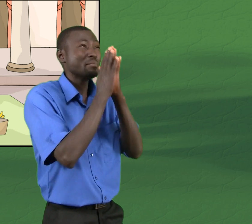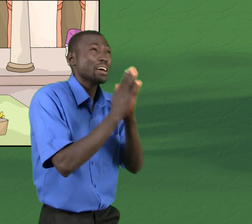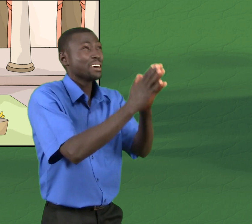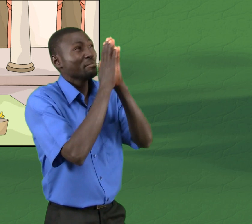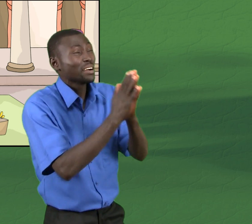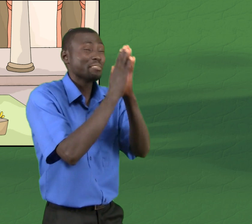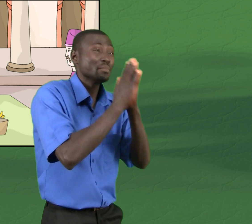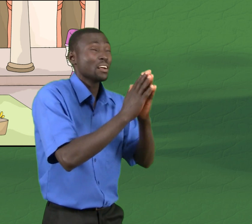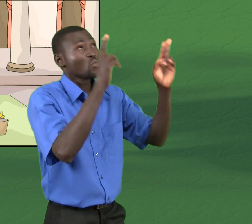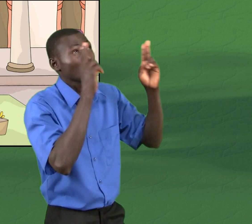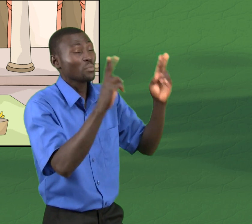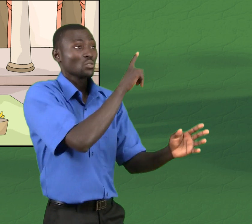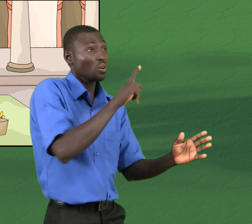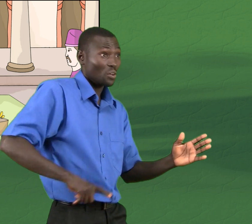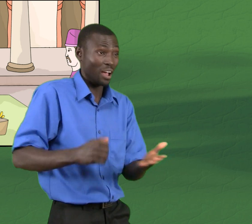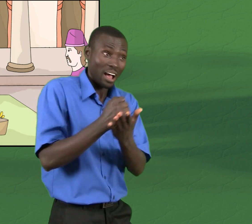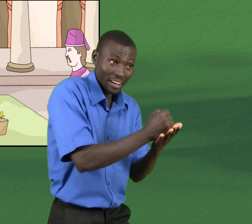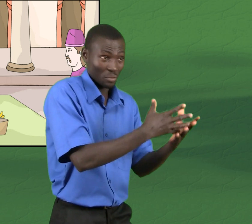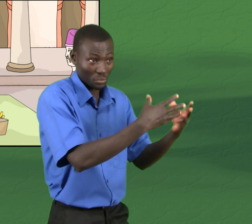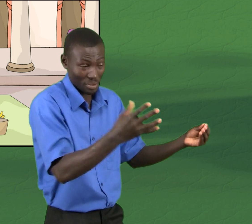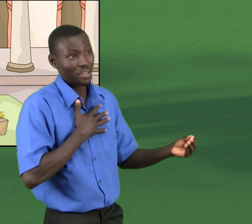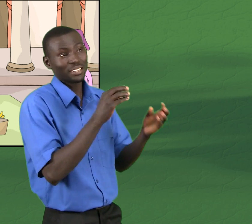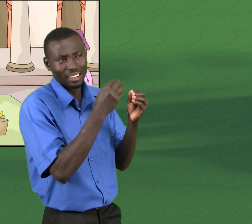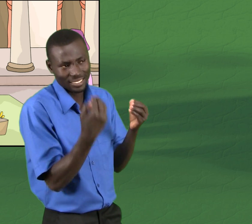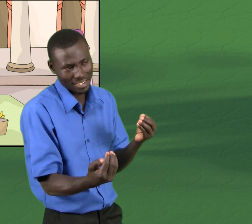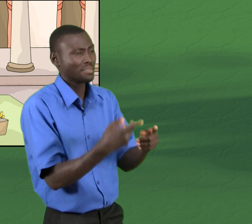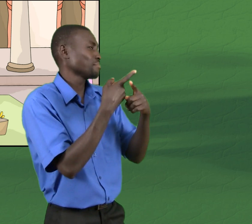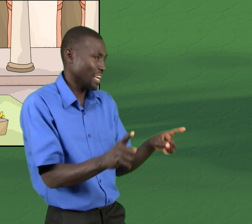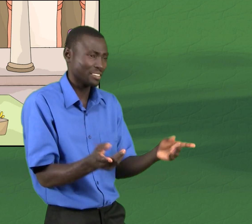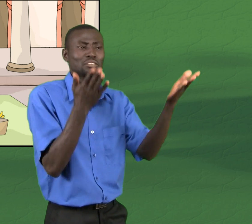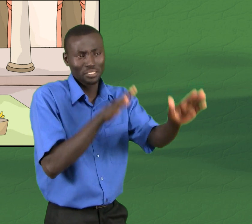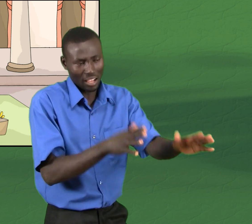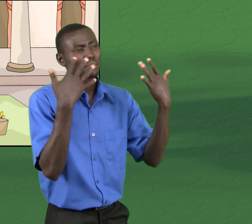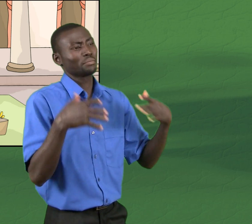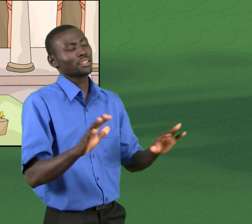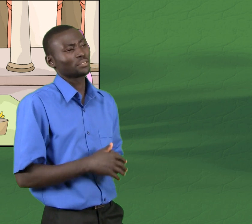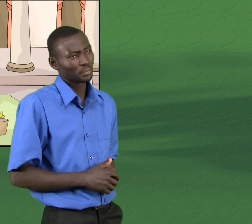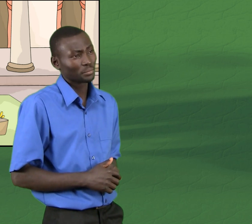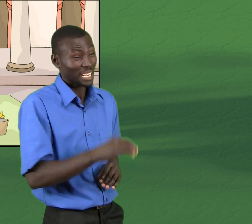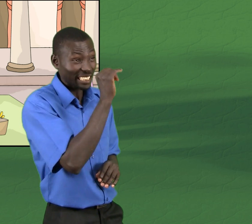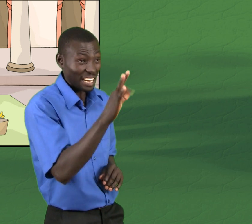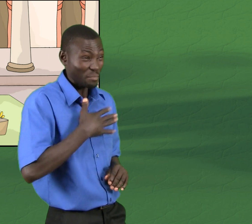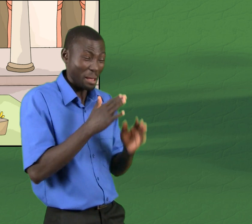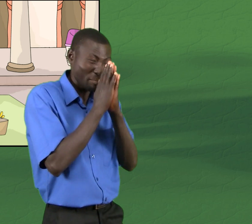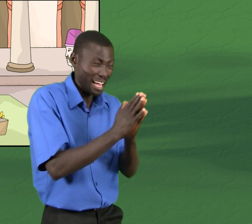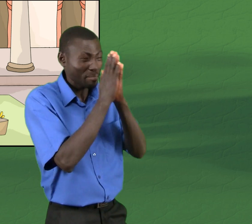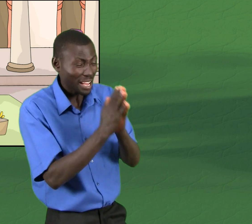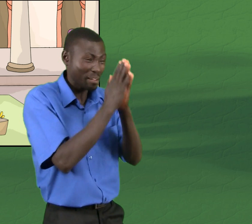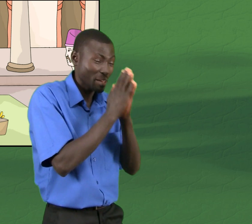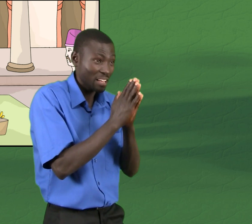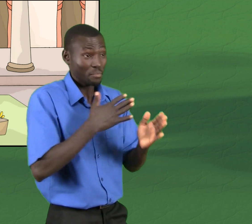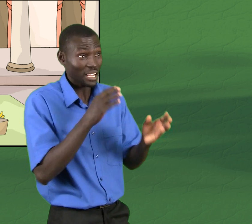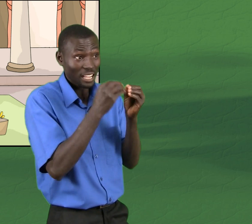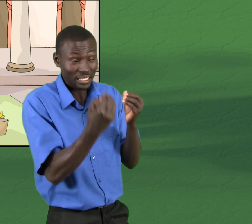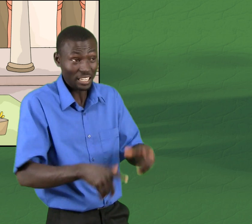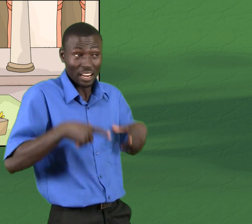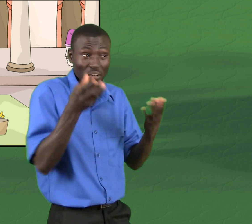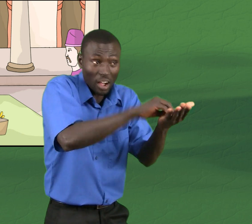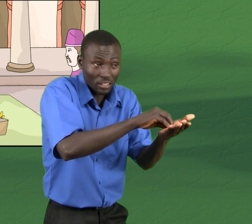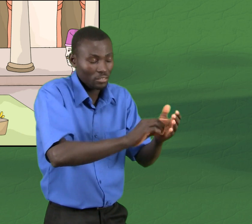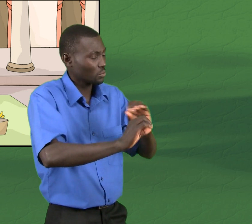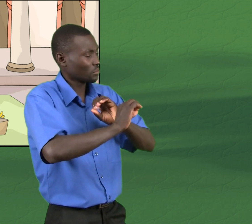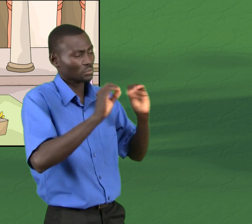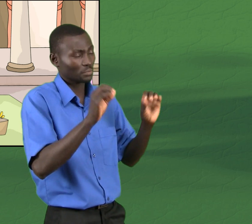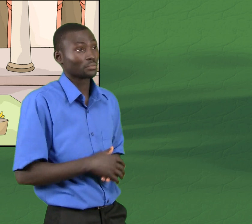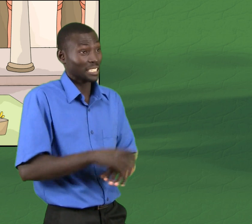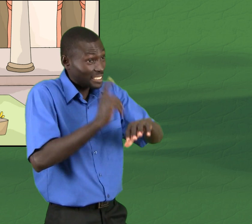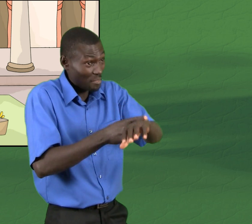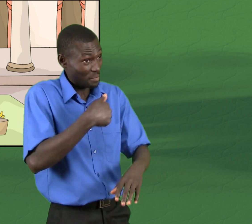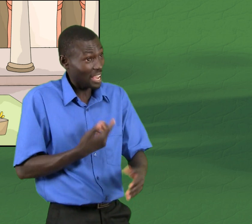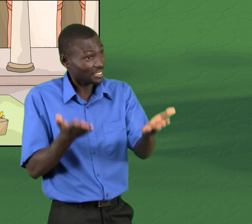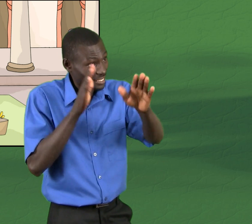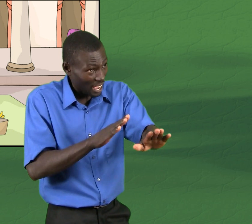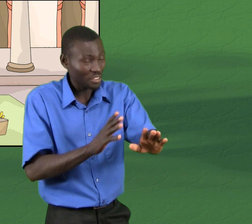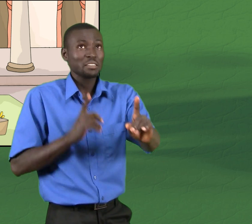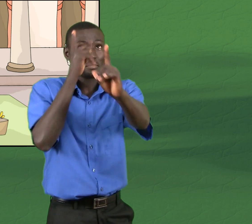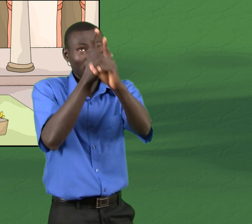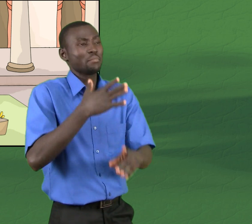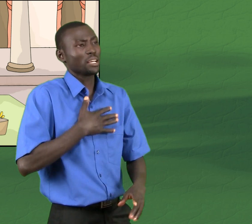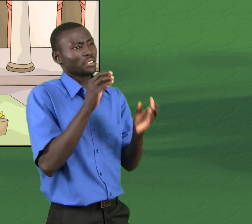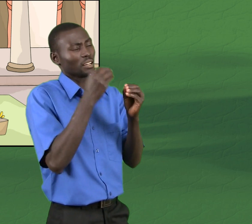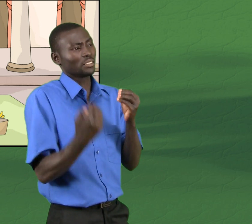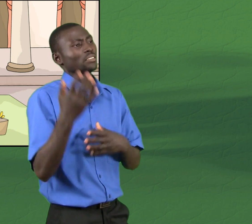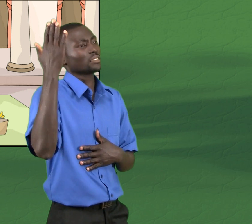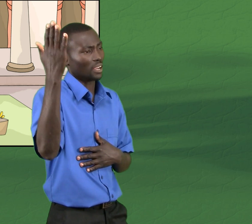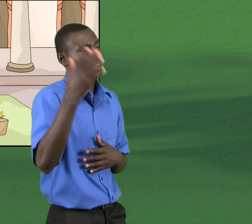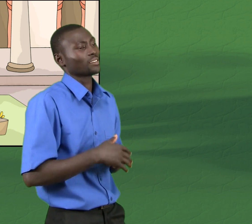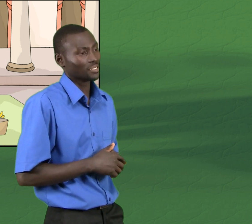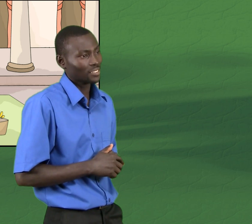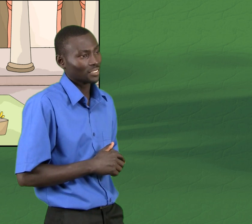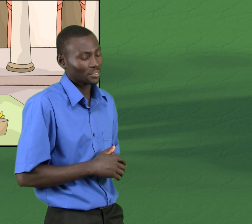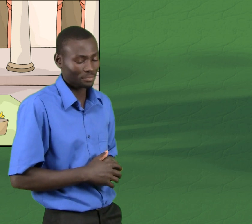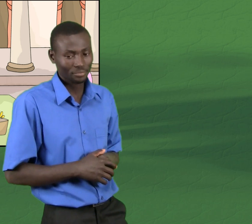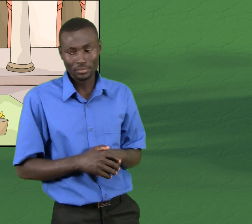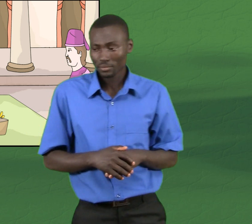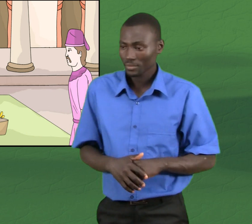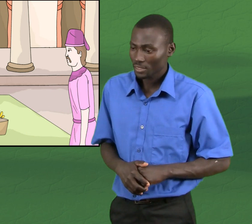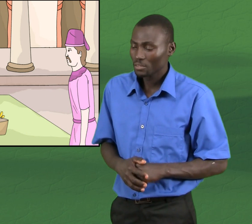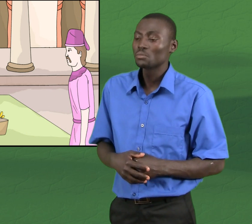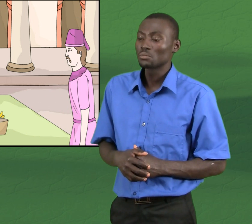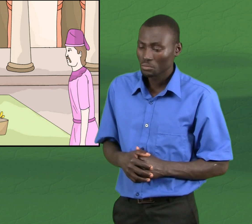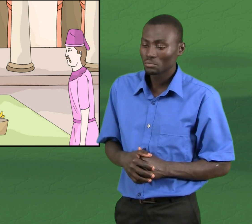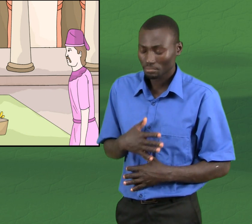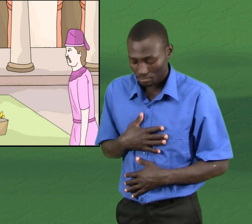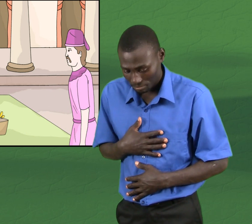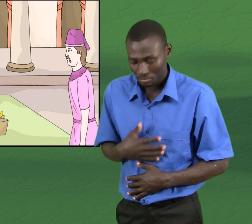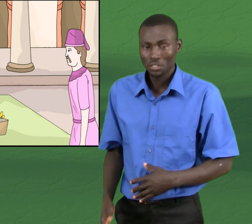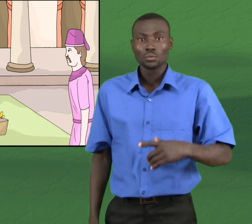The LORD may be gracious to me and let him live.’ But now that he is dead, why should I fast? Can I bring him back again?